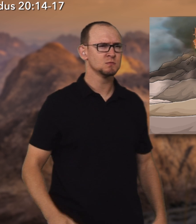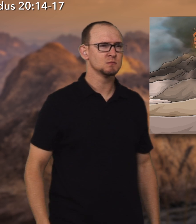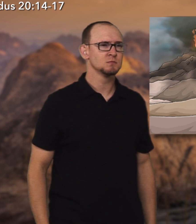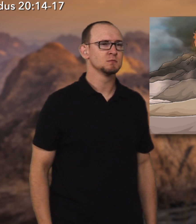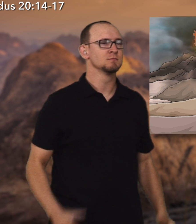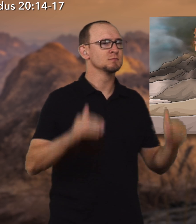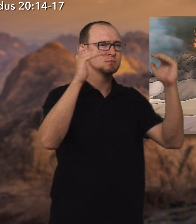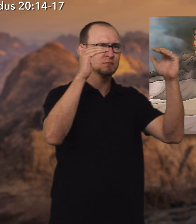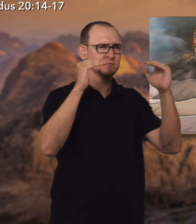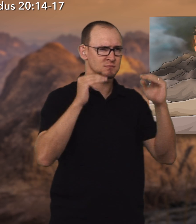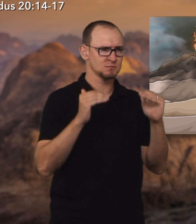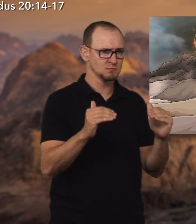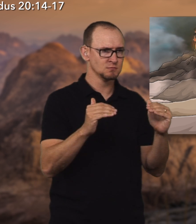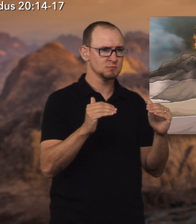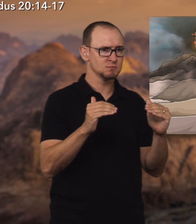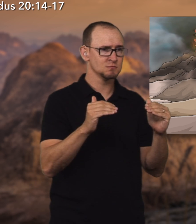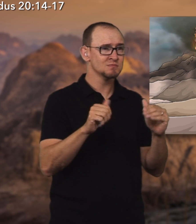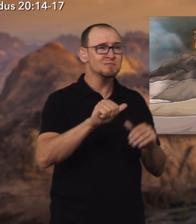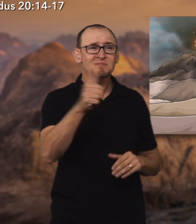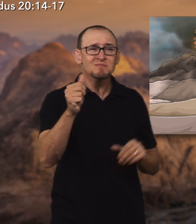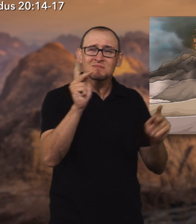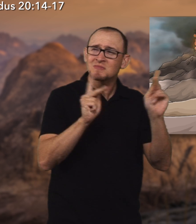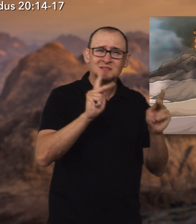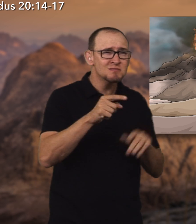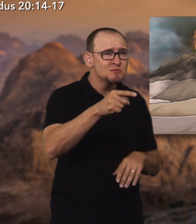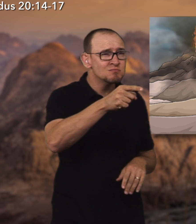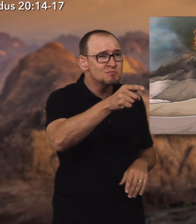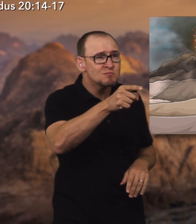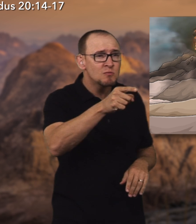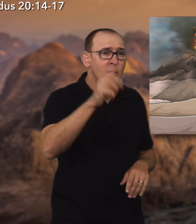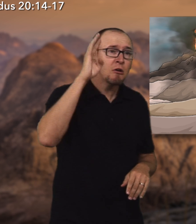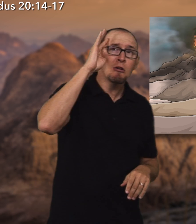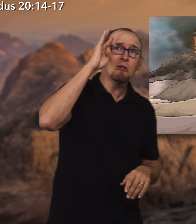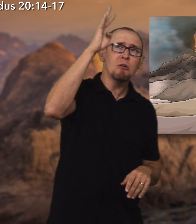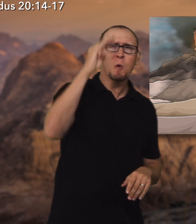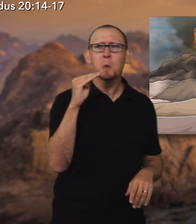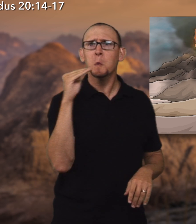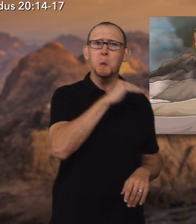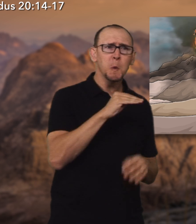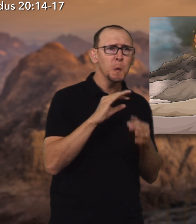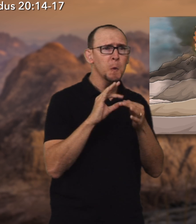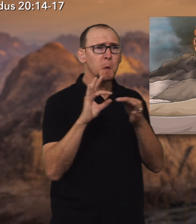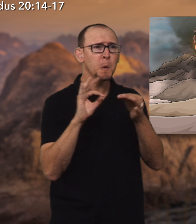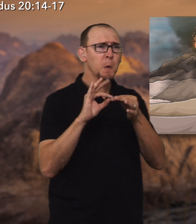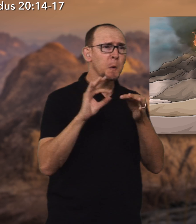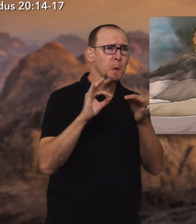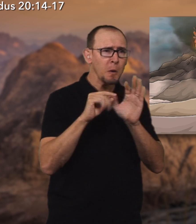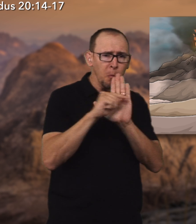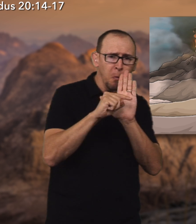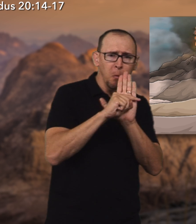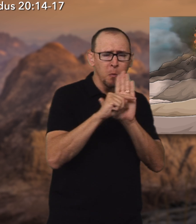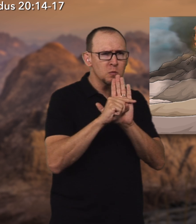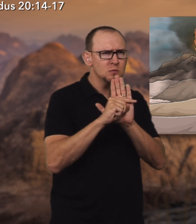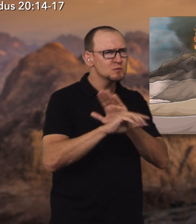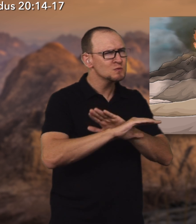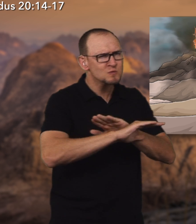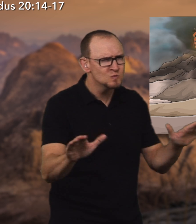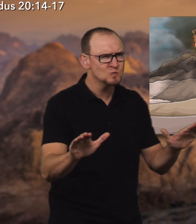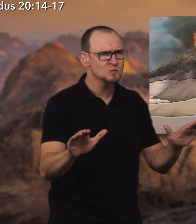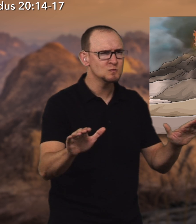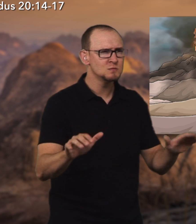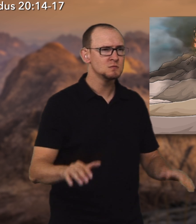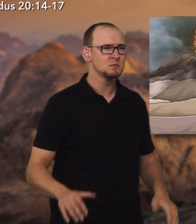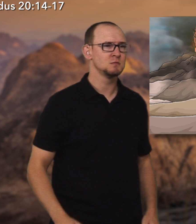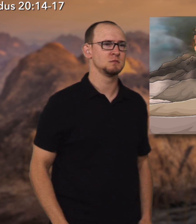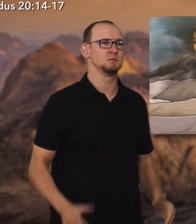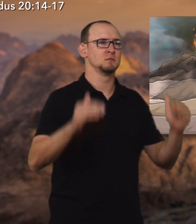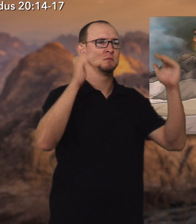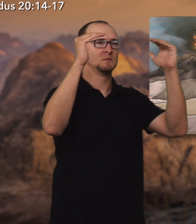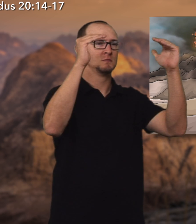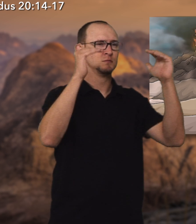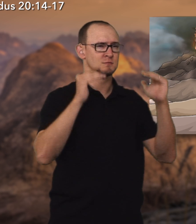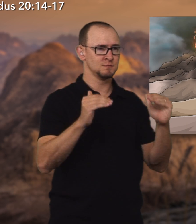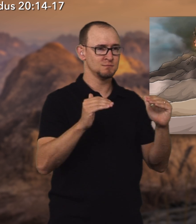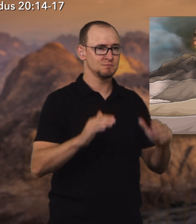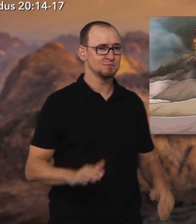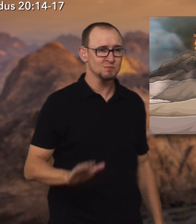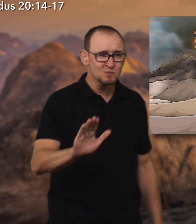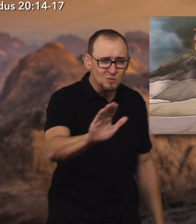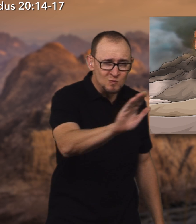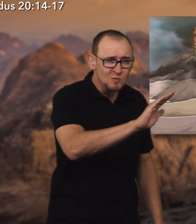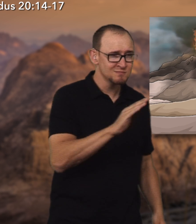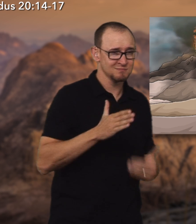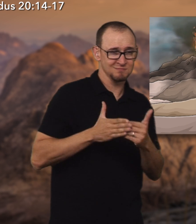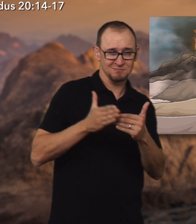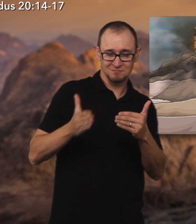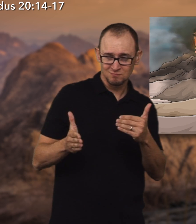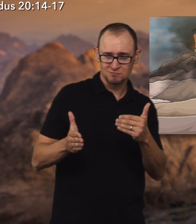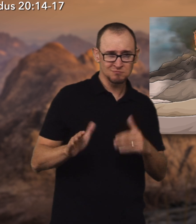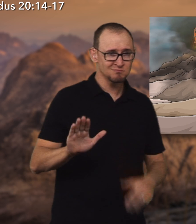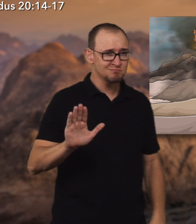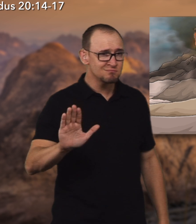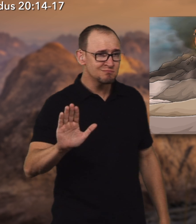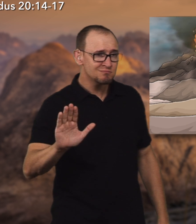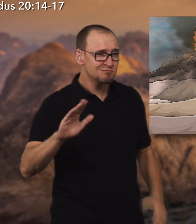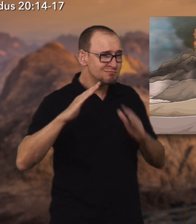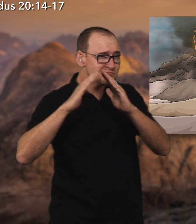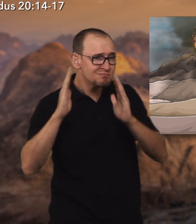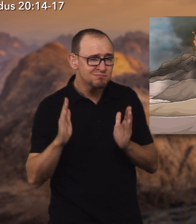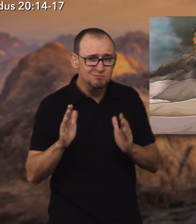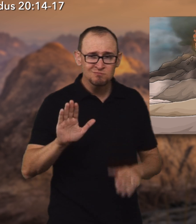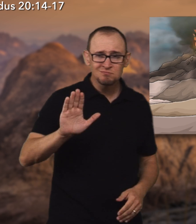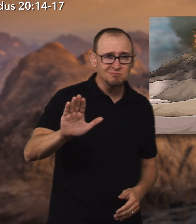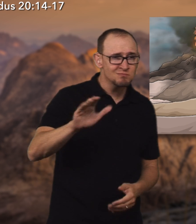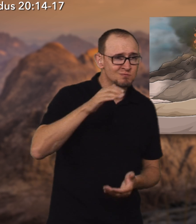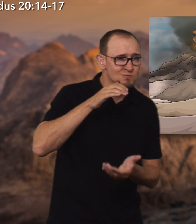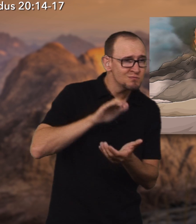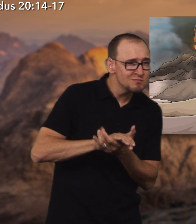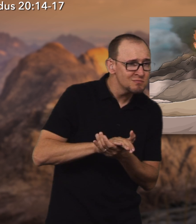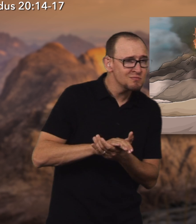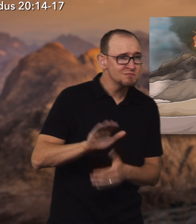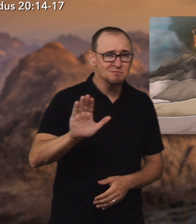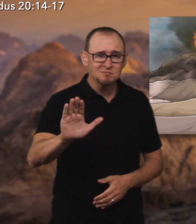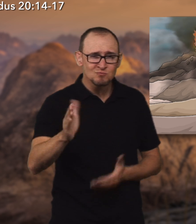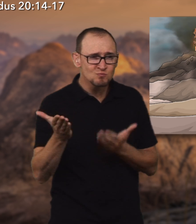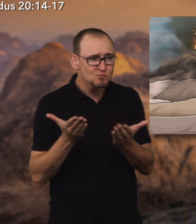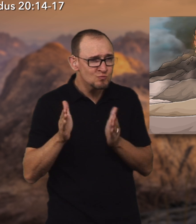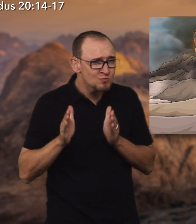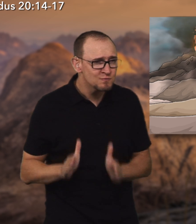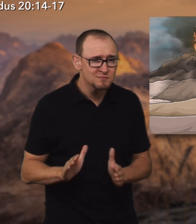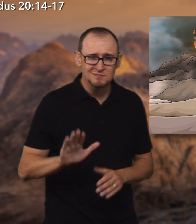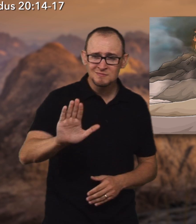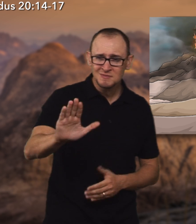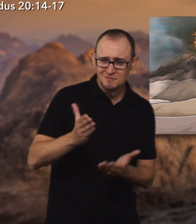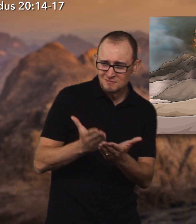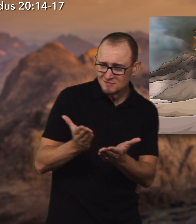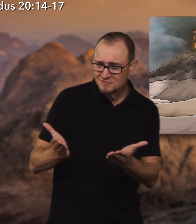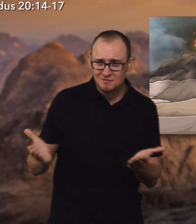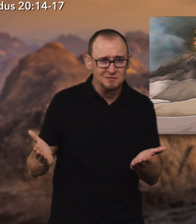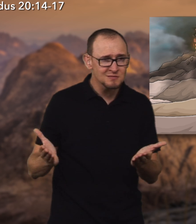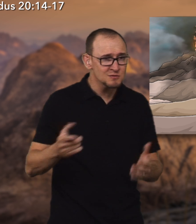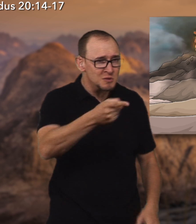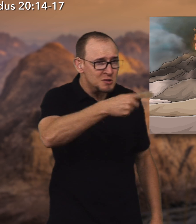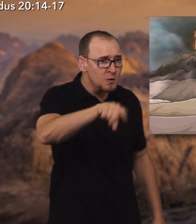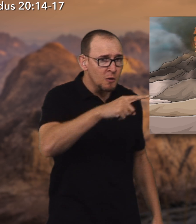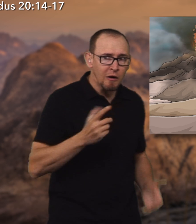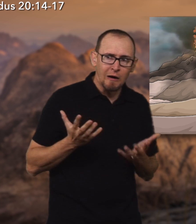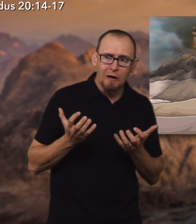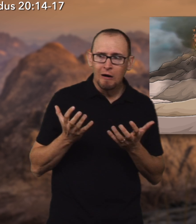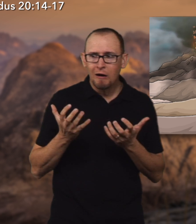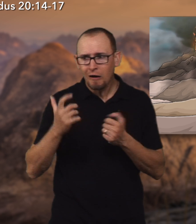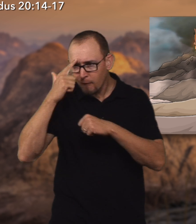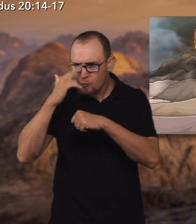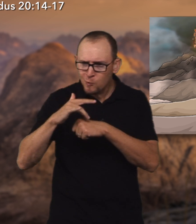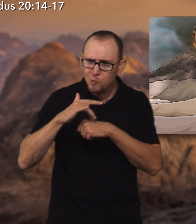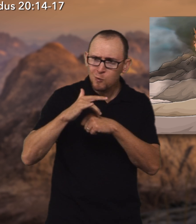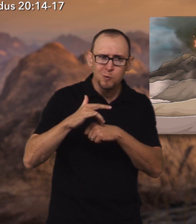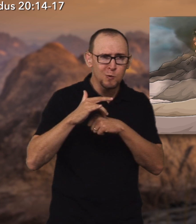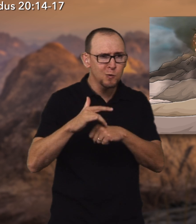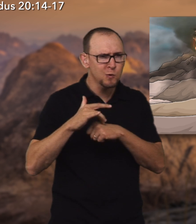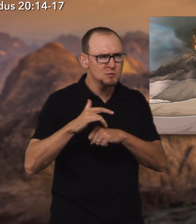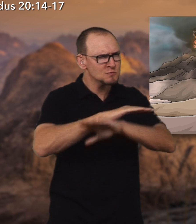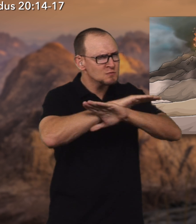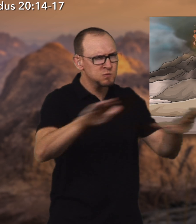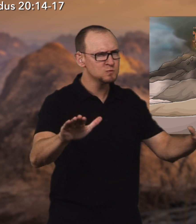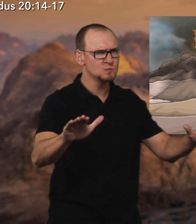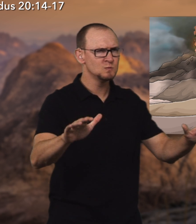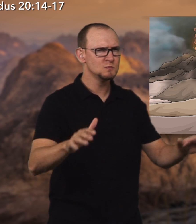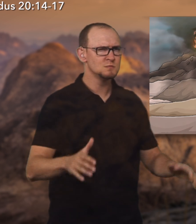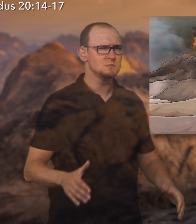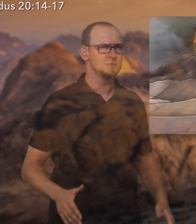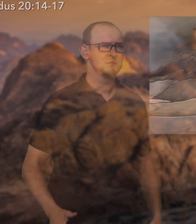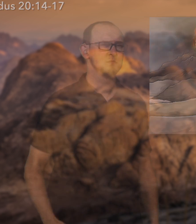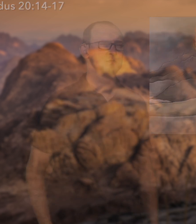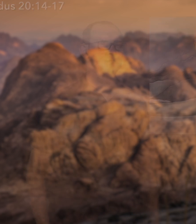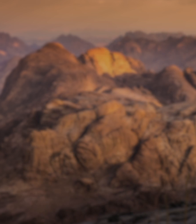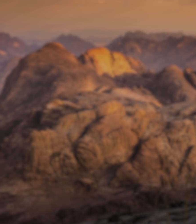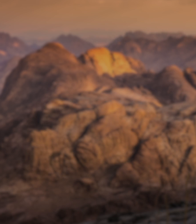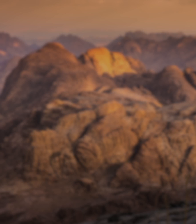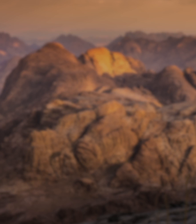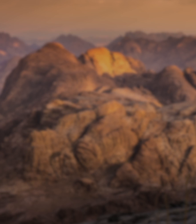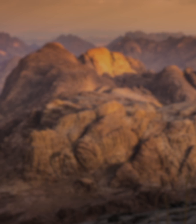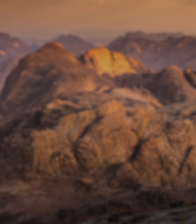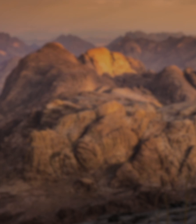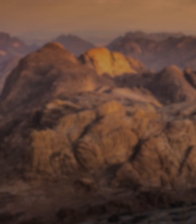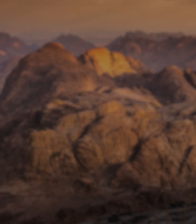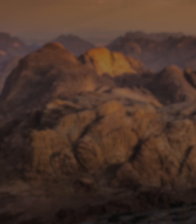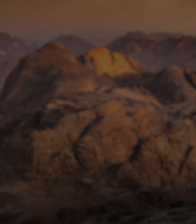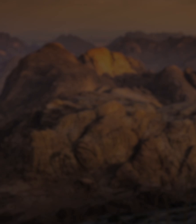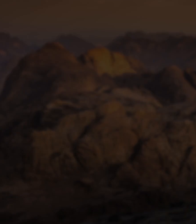You shall not covet your neighbor’s wife, or his manservant or maidservant, or his ox or donkey, or anything that belongs to your neighbor.”